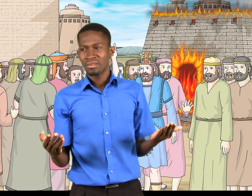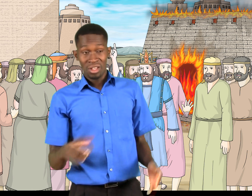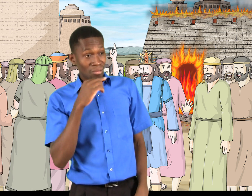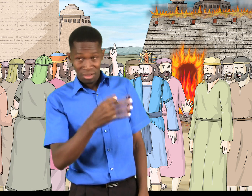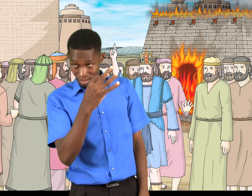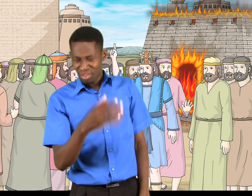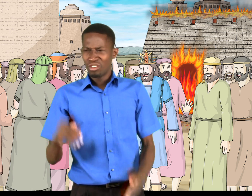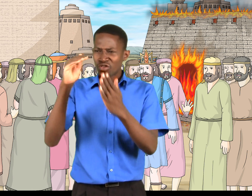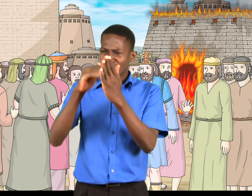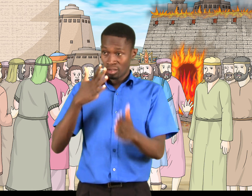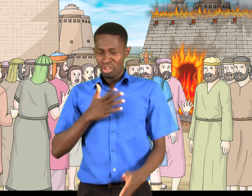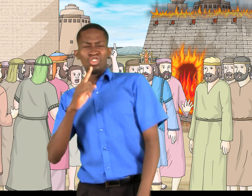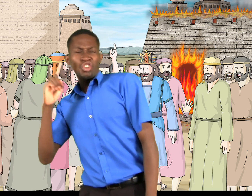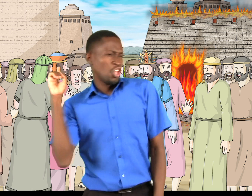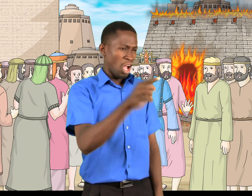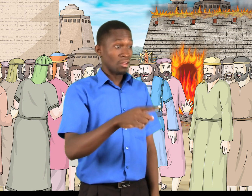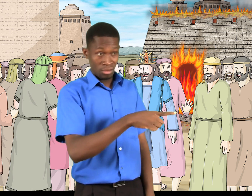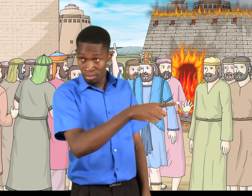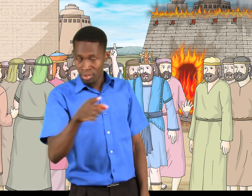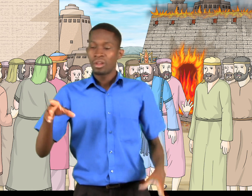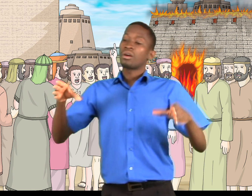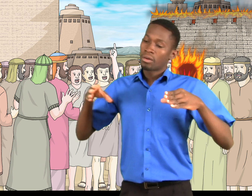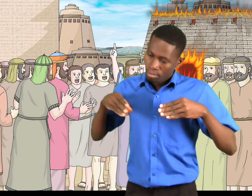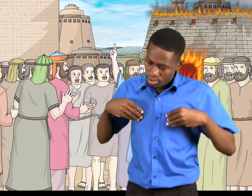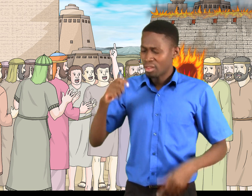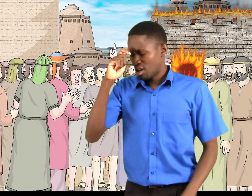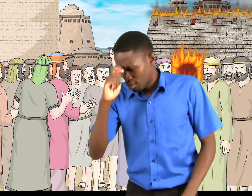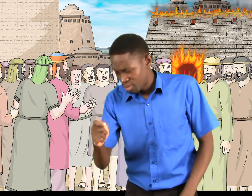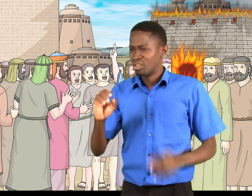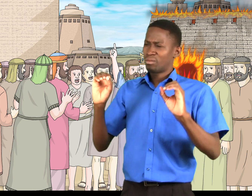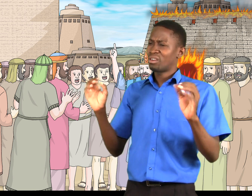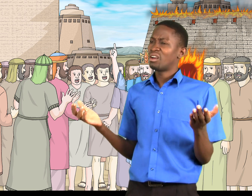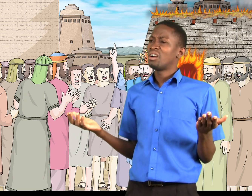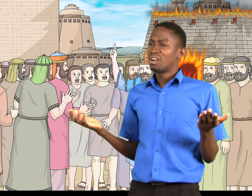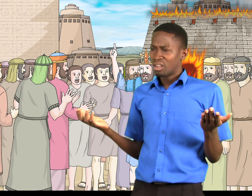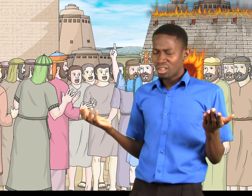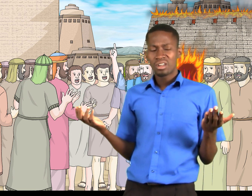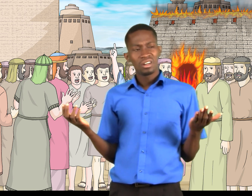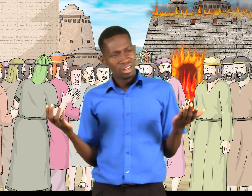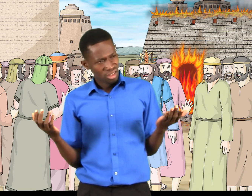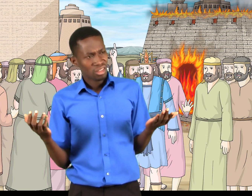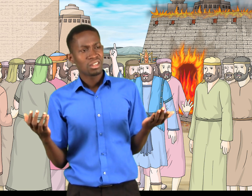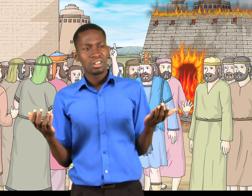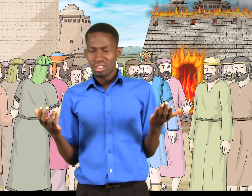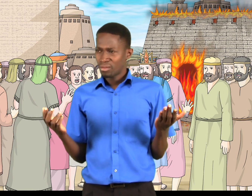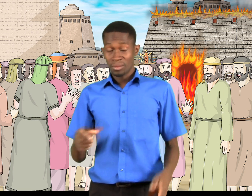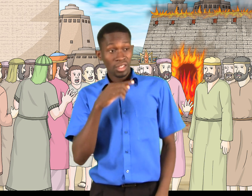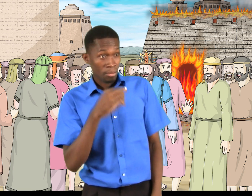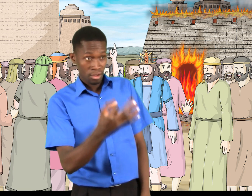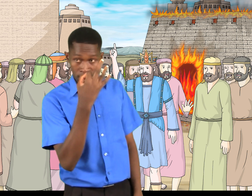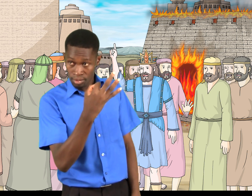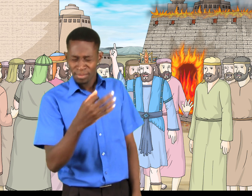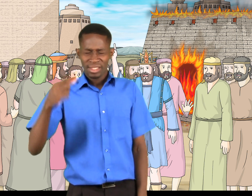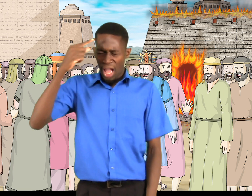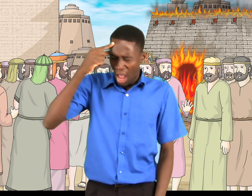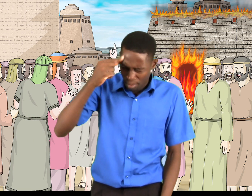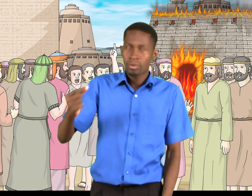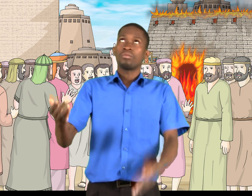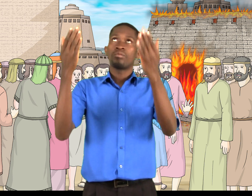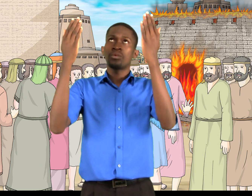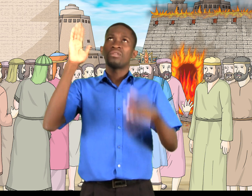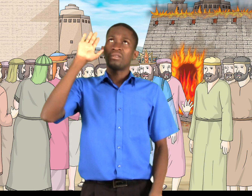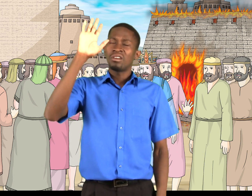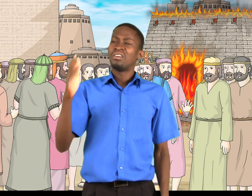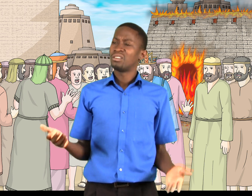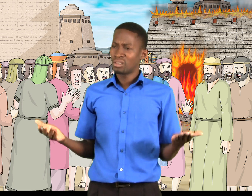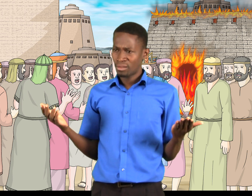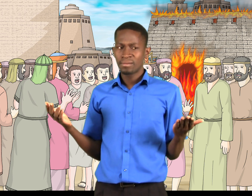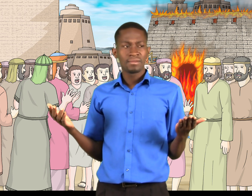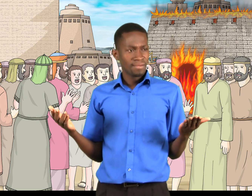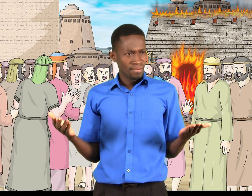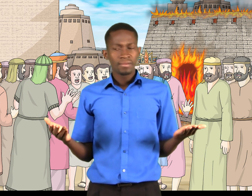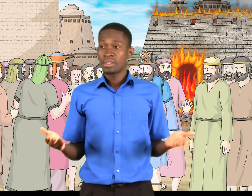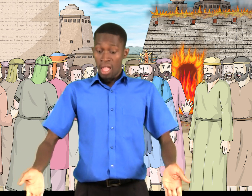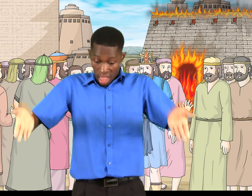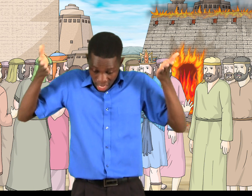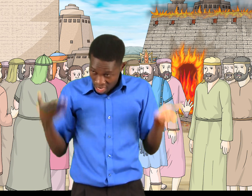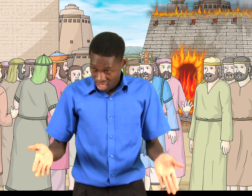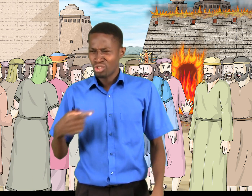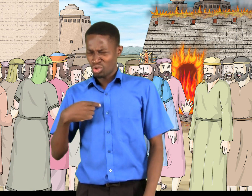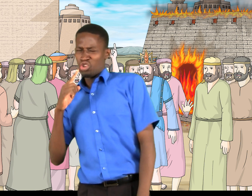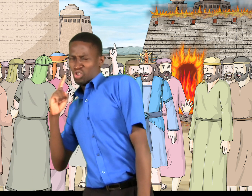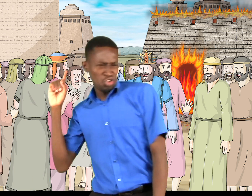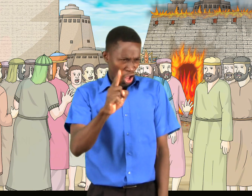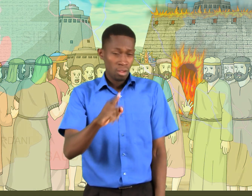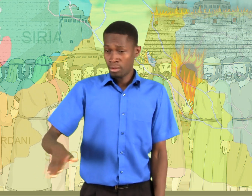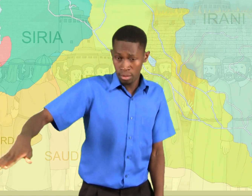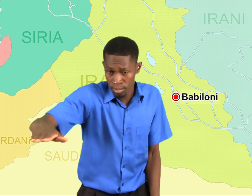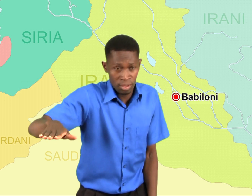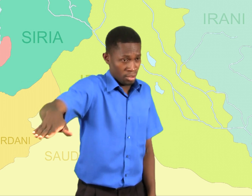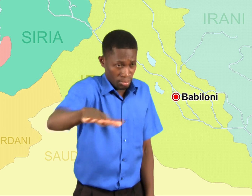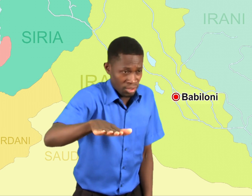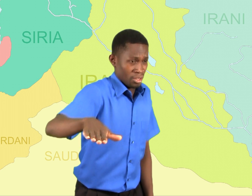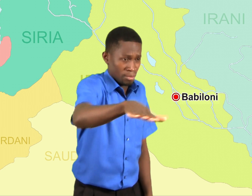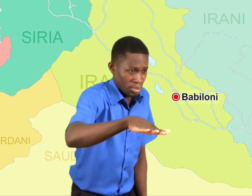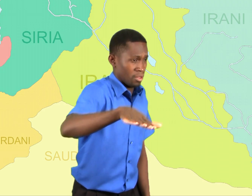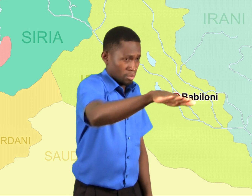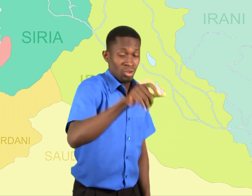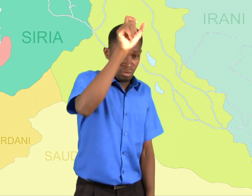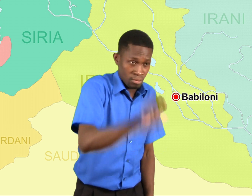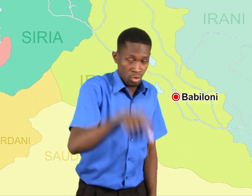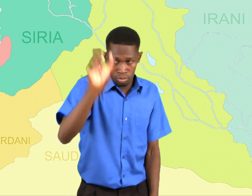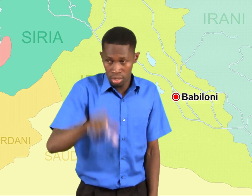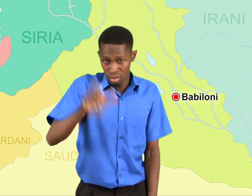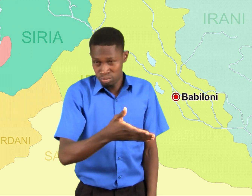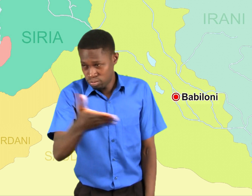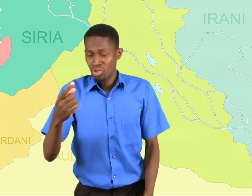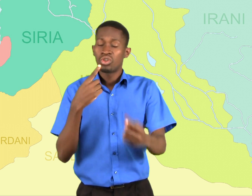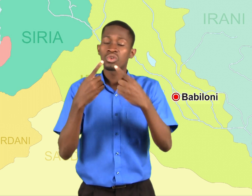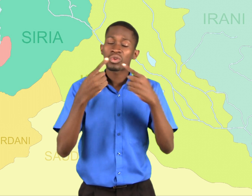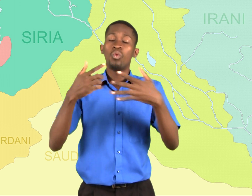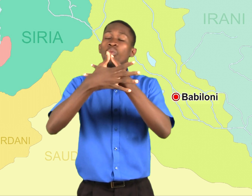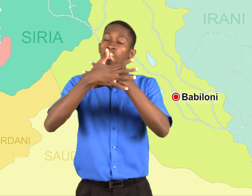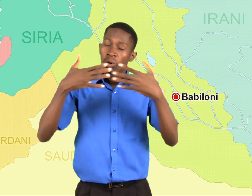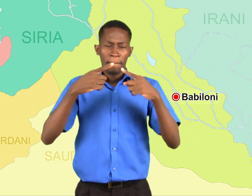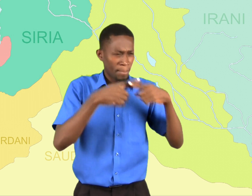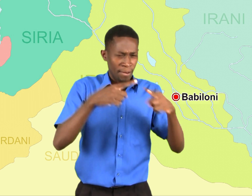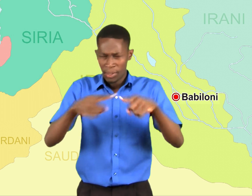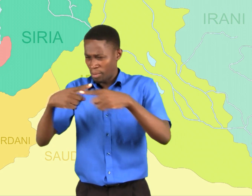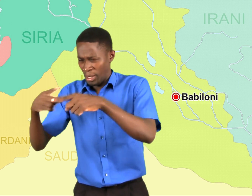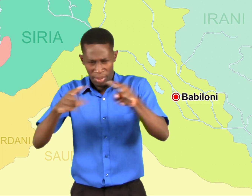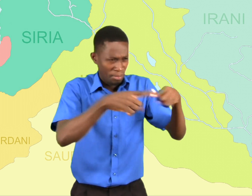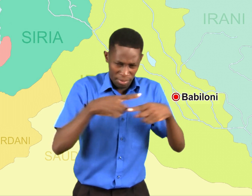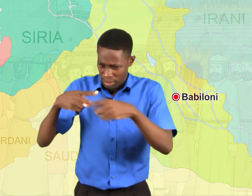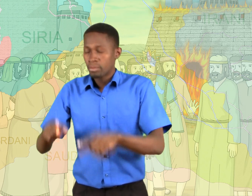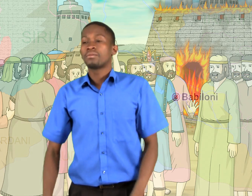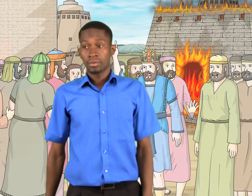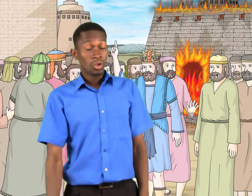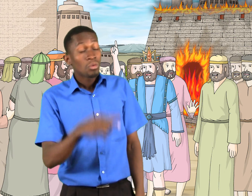They violated the king’s command and risked their lives rather than serve or worship any god except their own God.